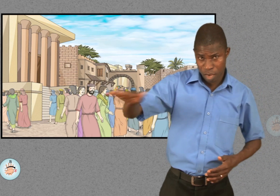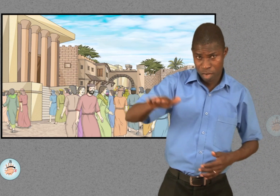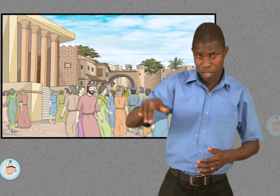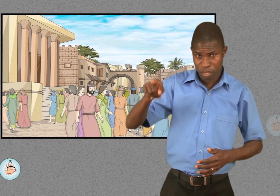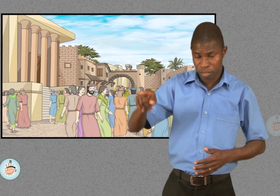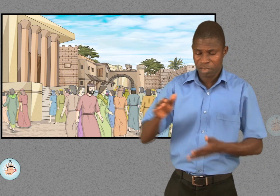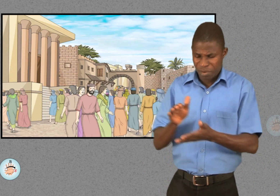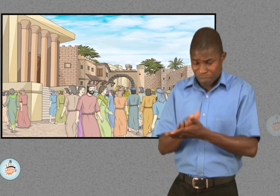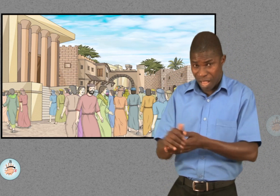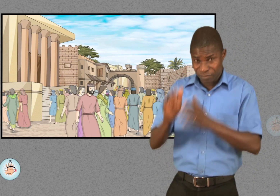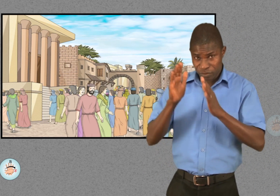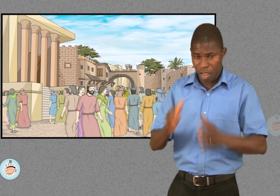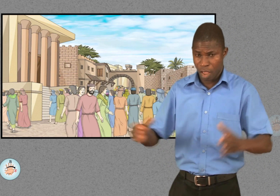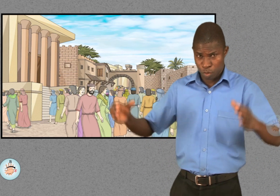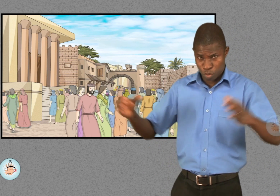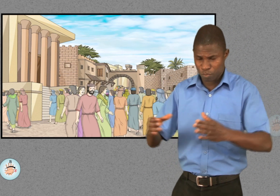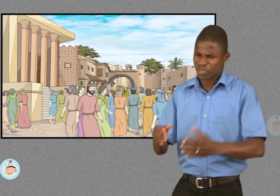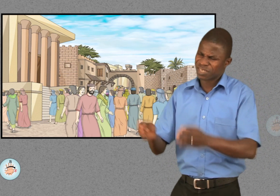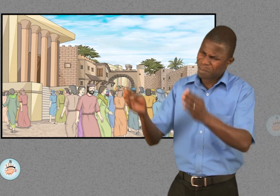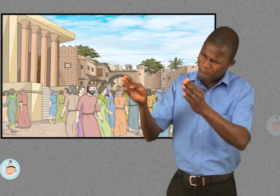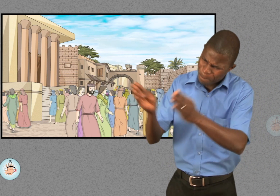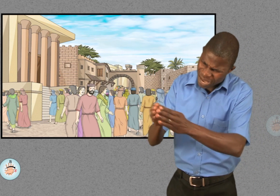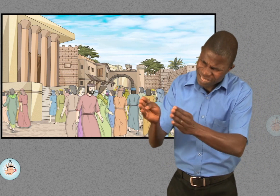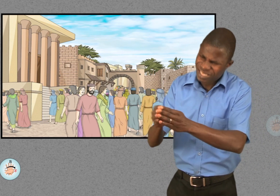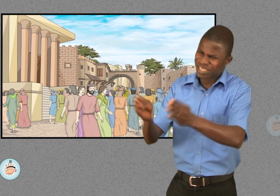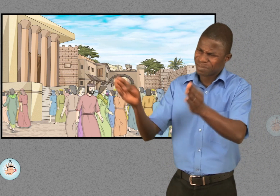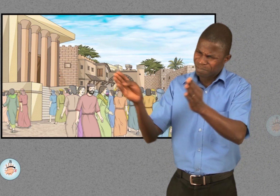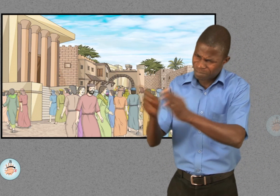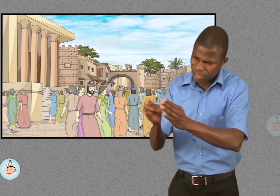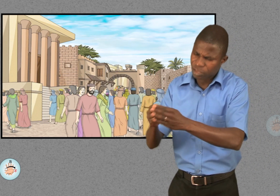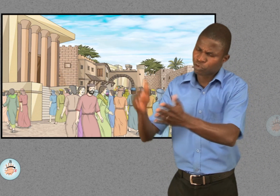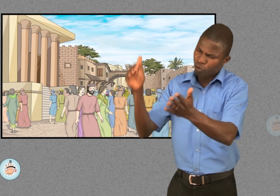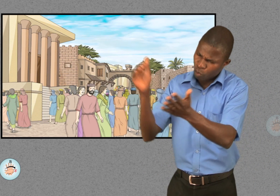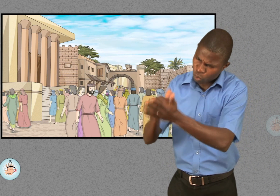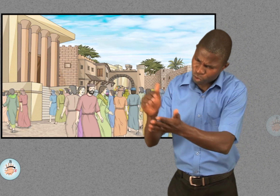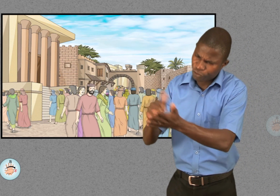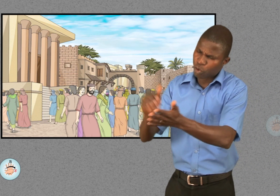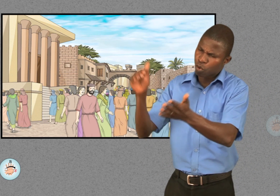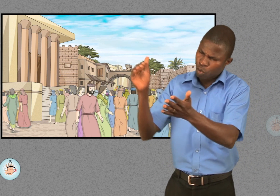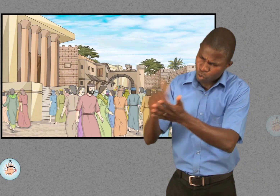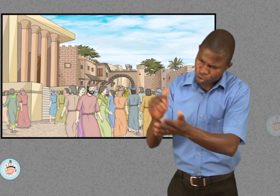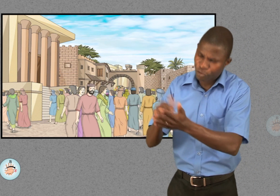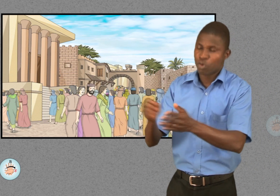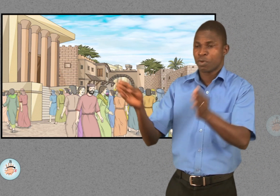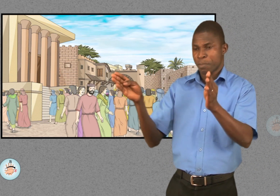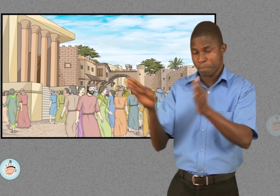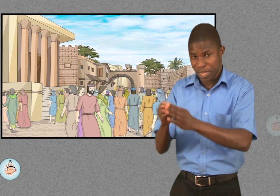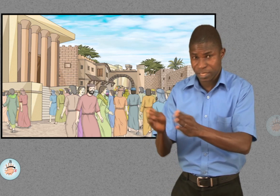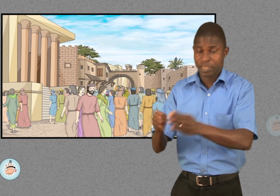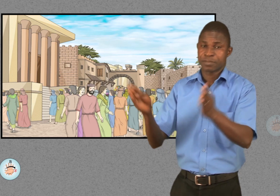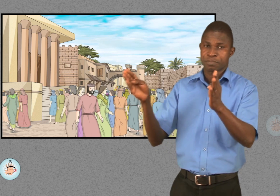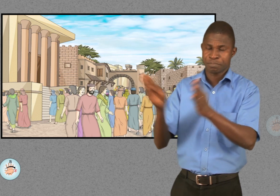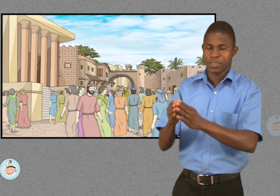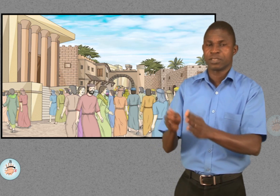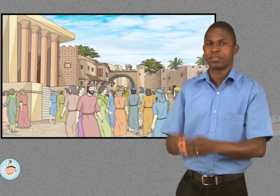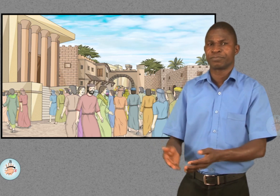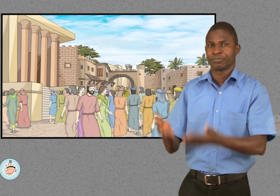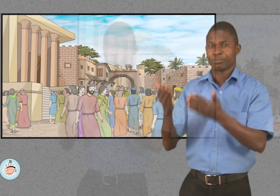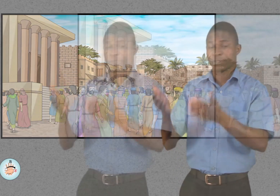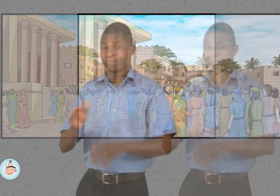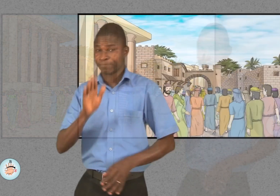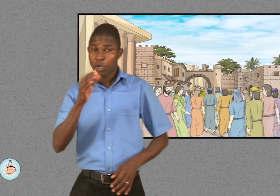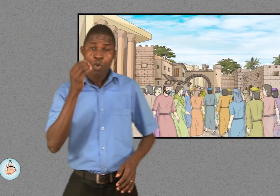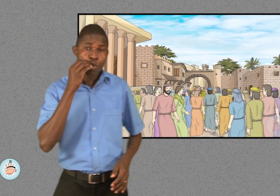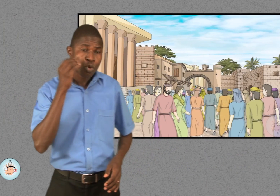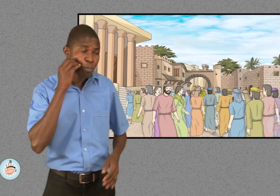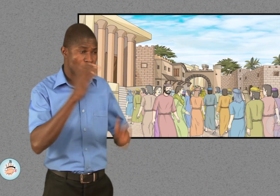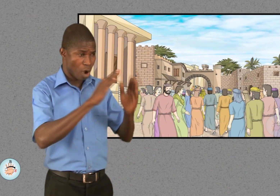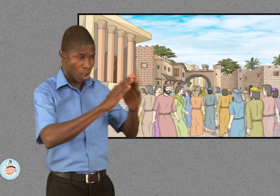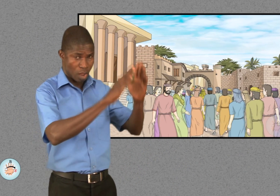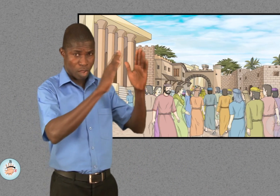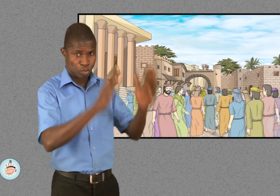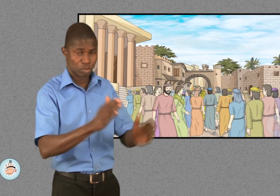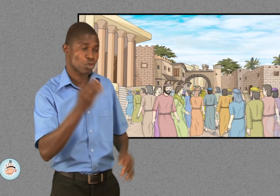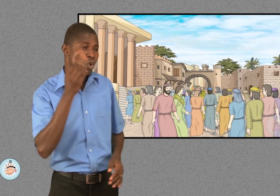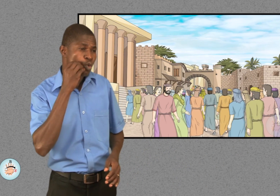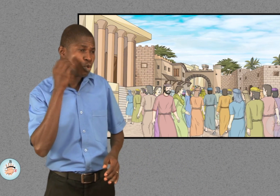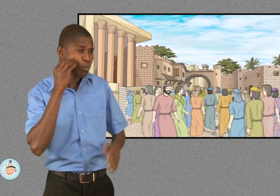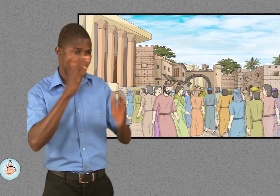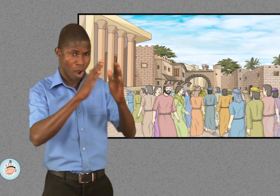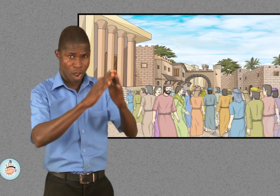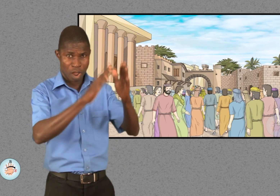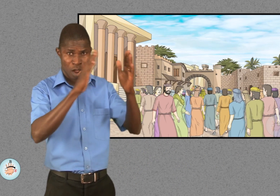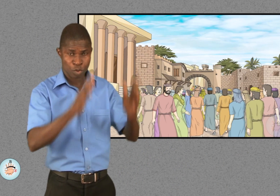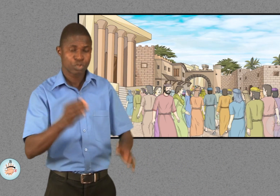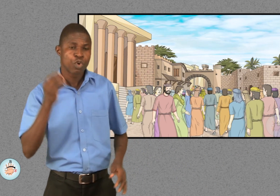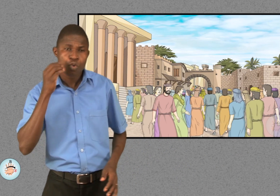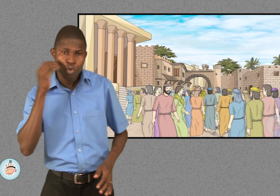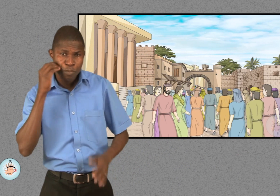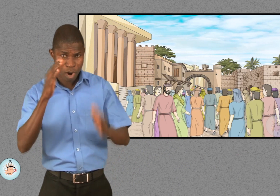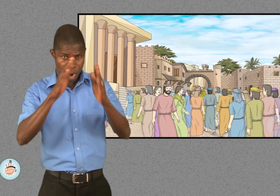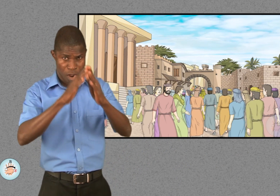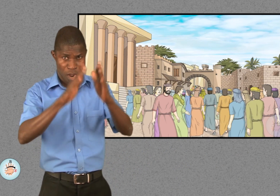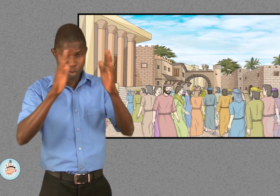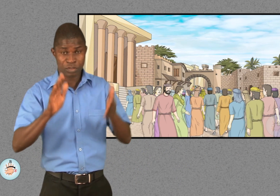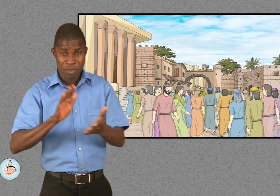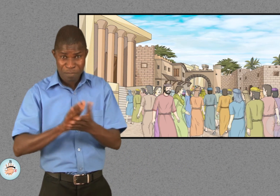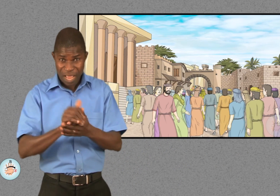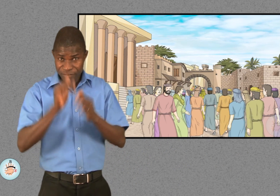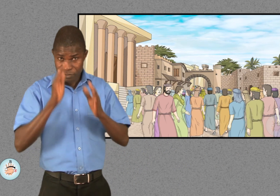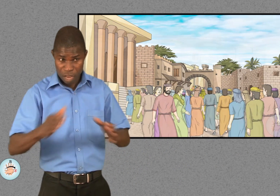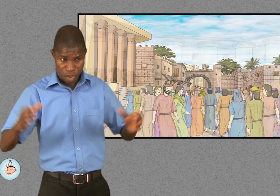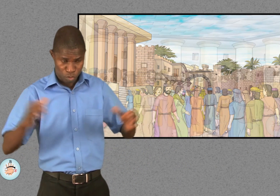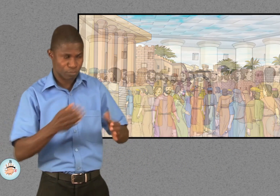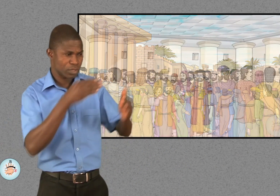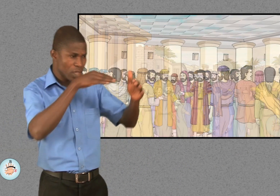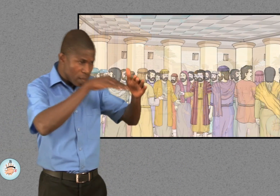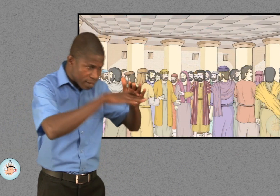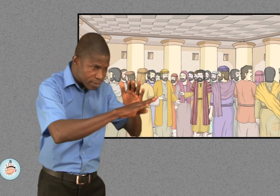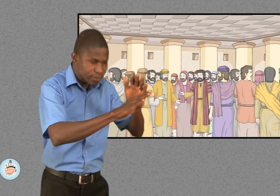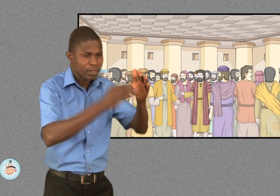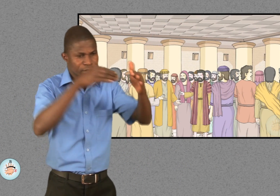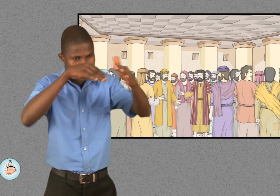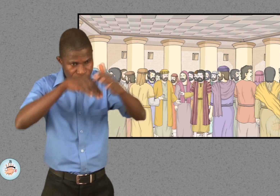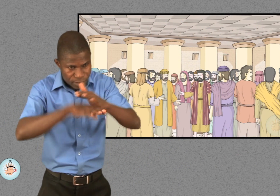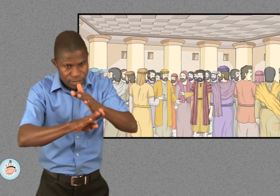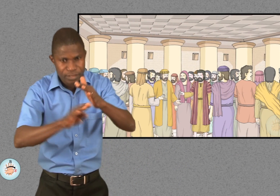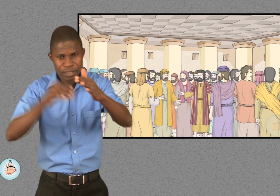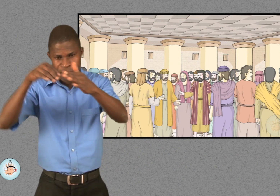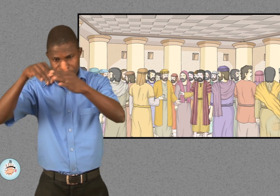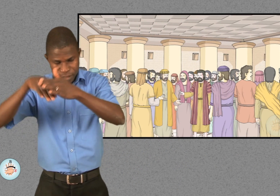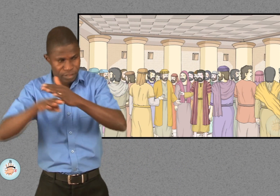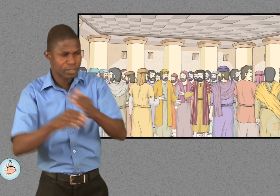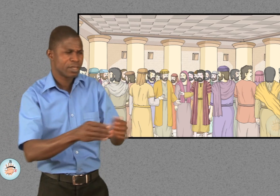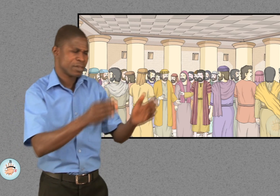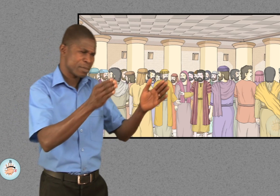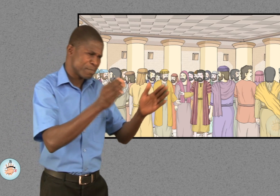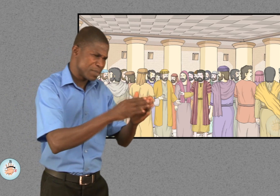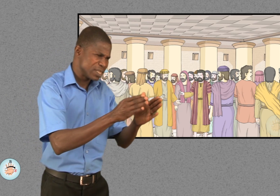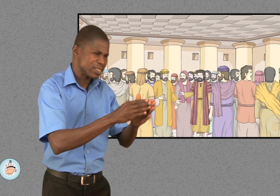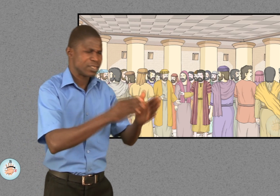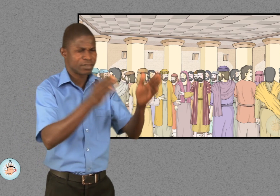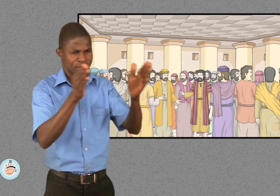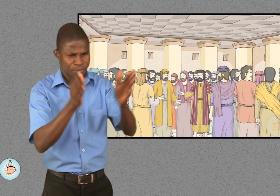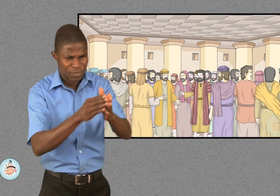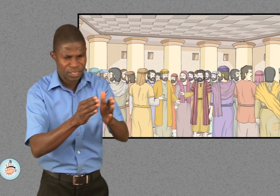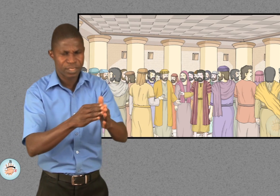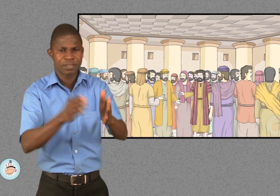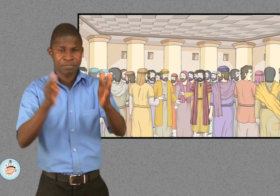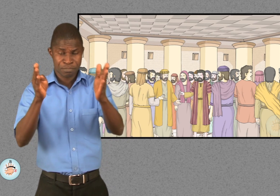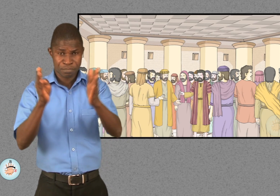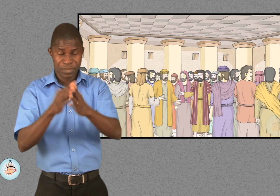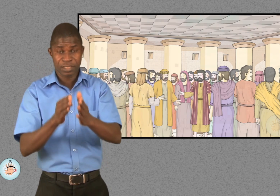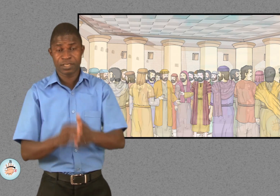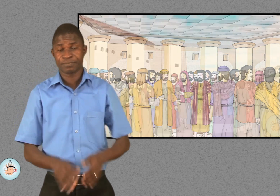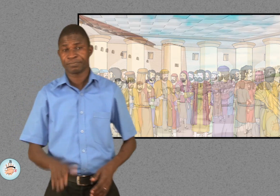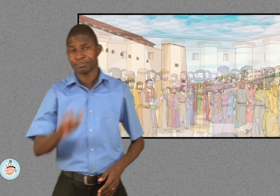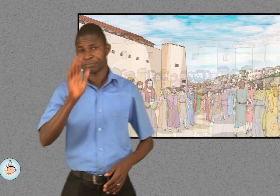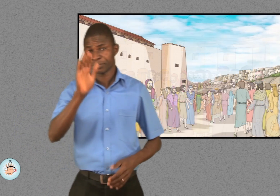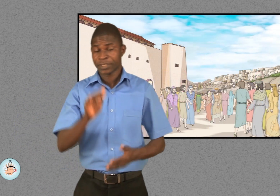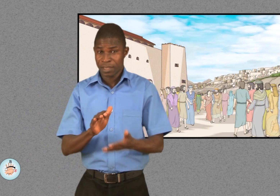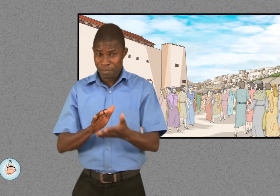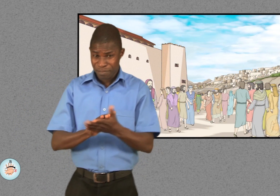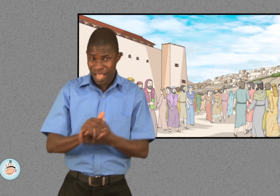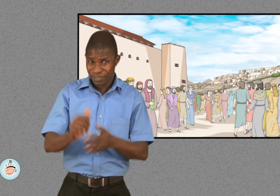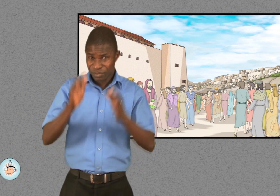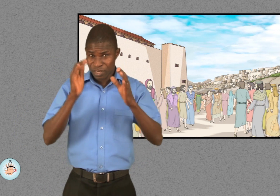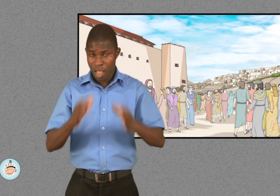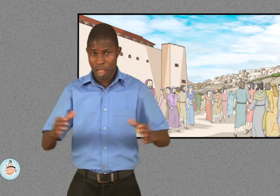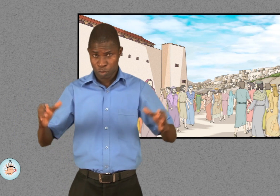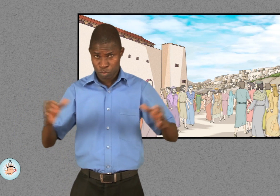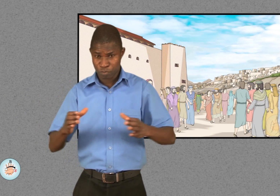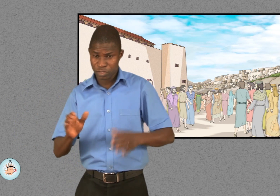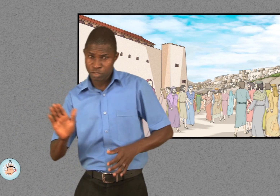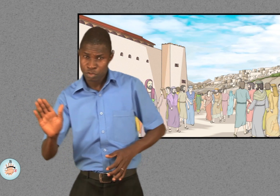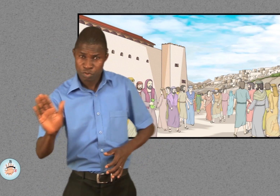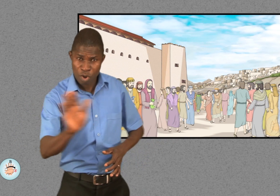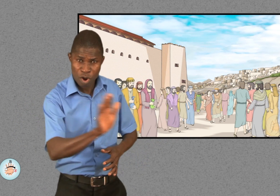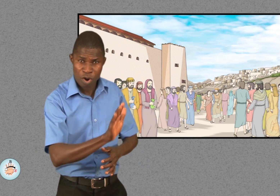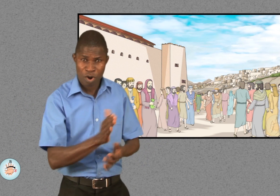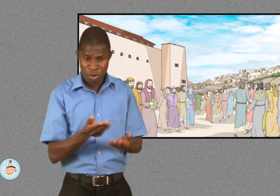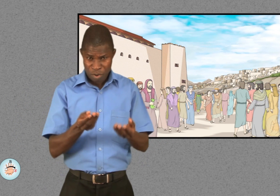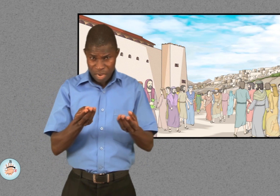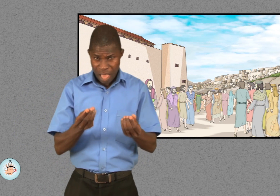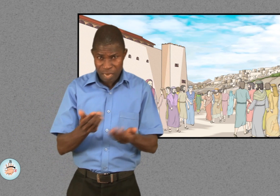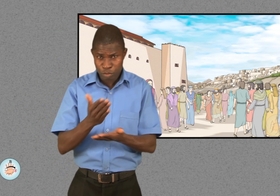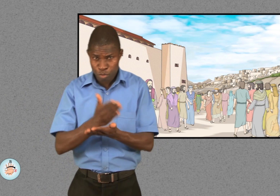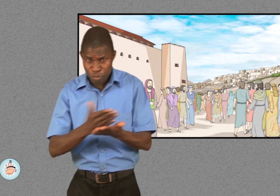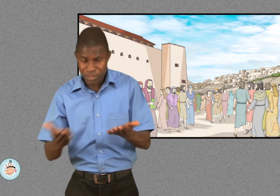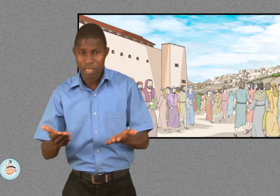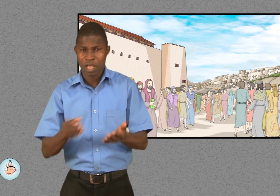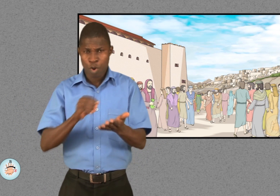All the believers were together and had everything in common.